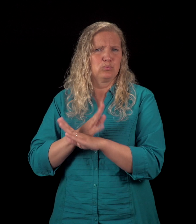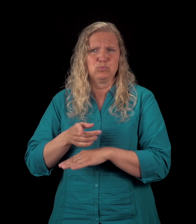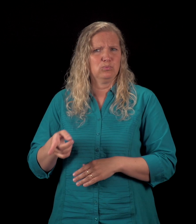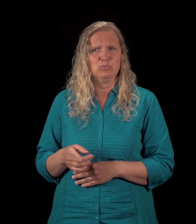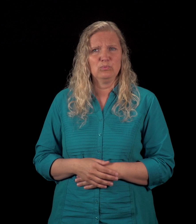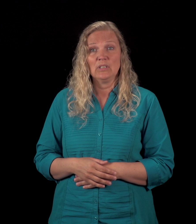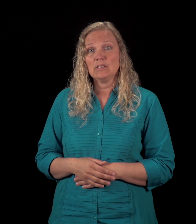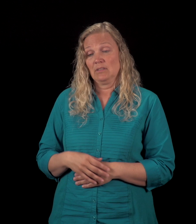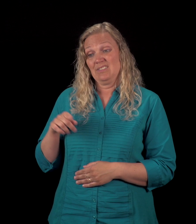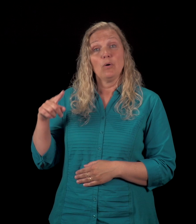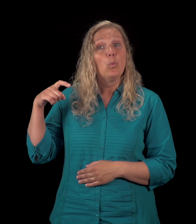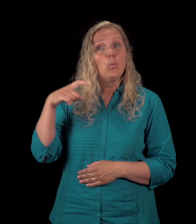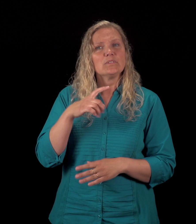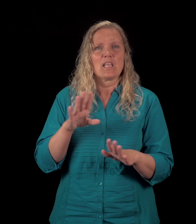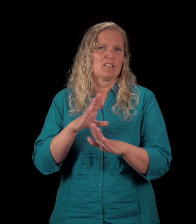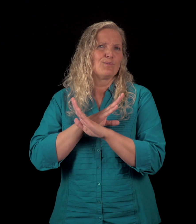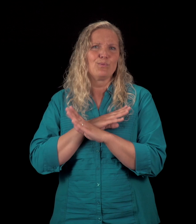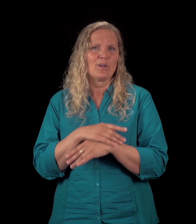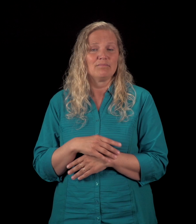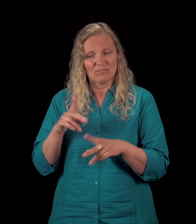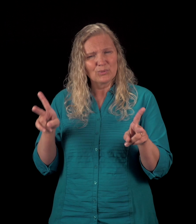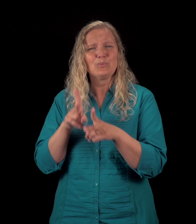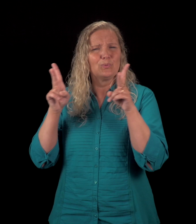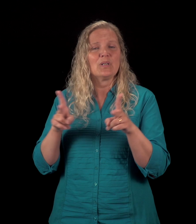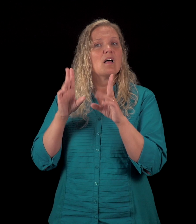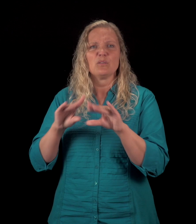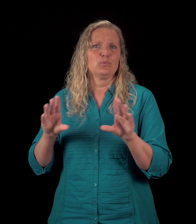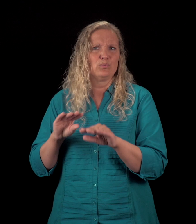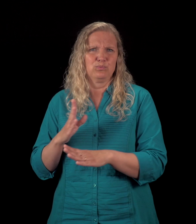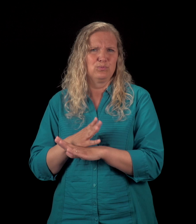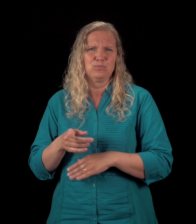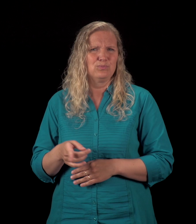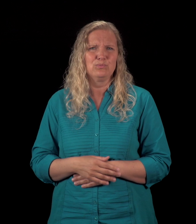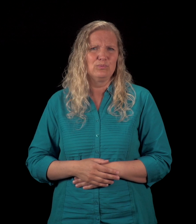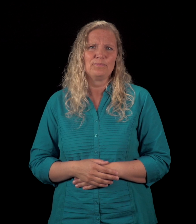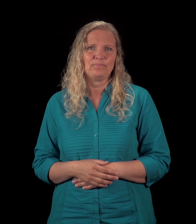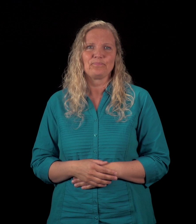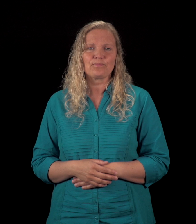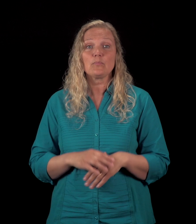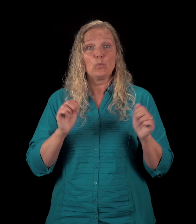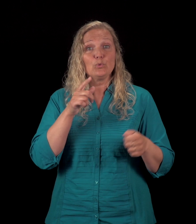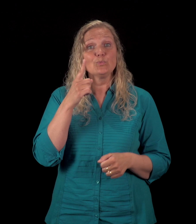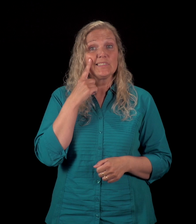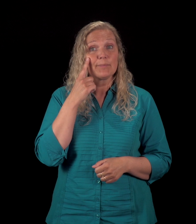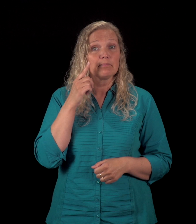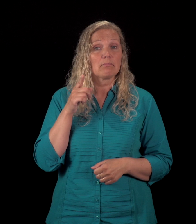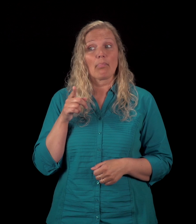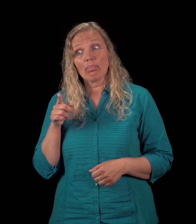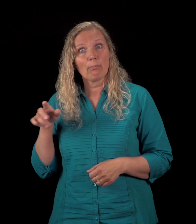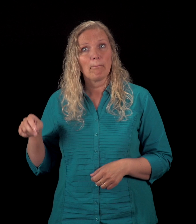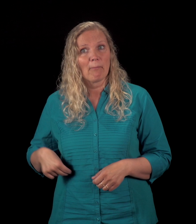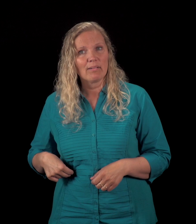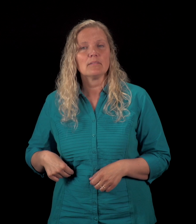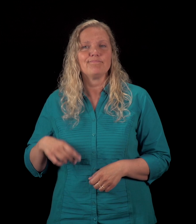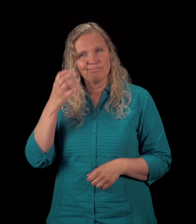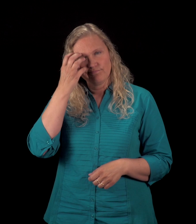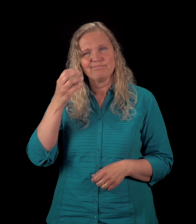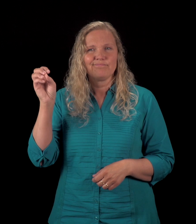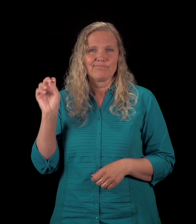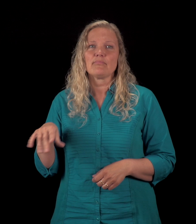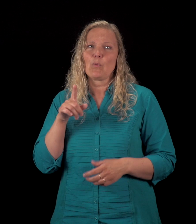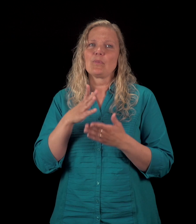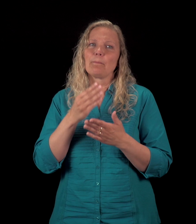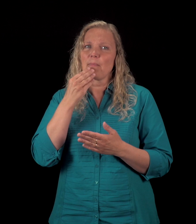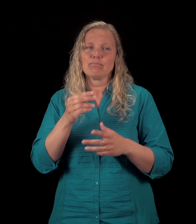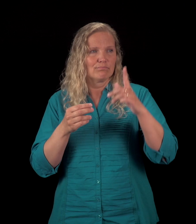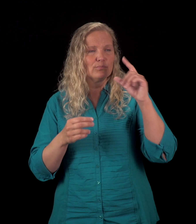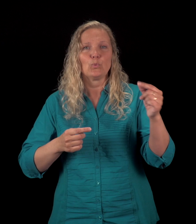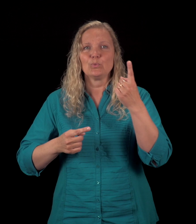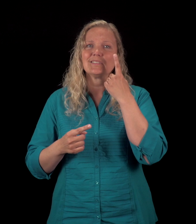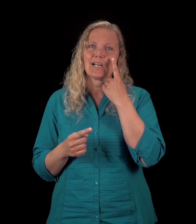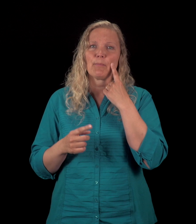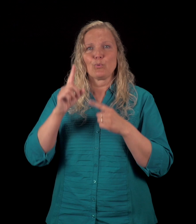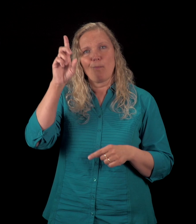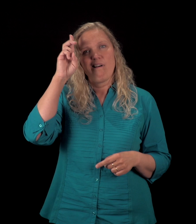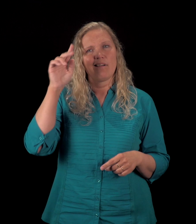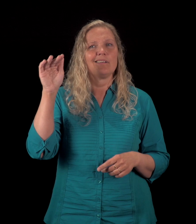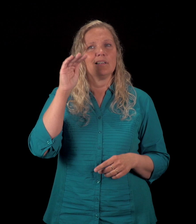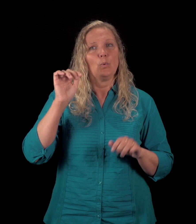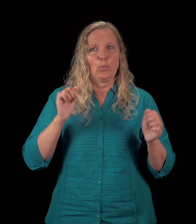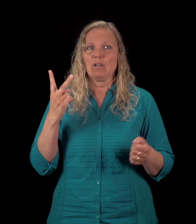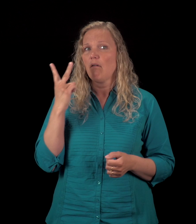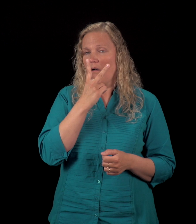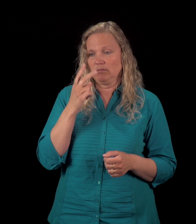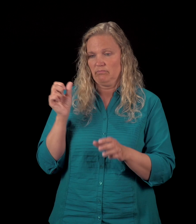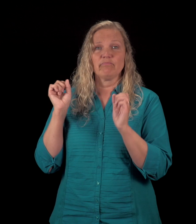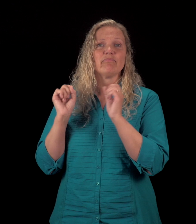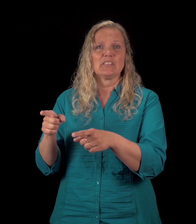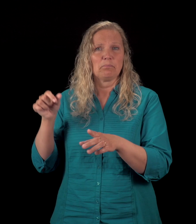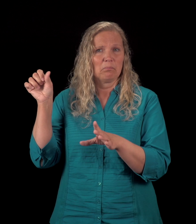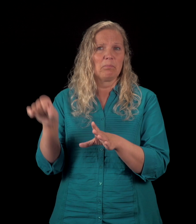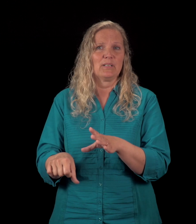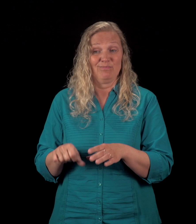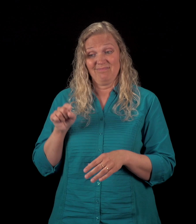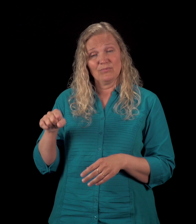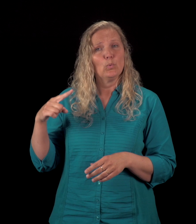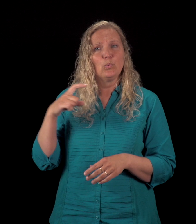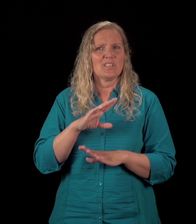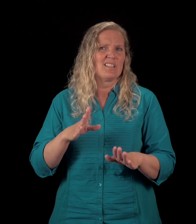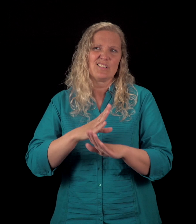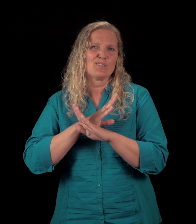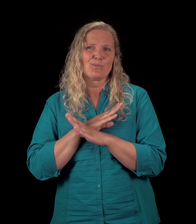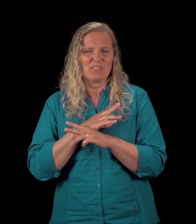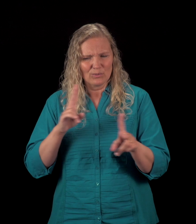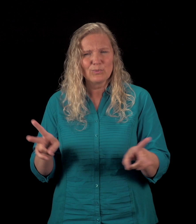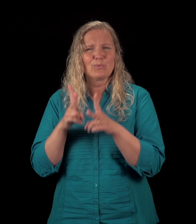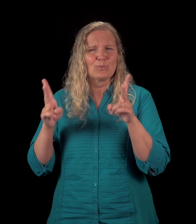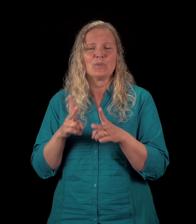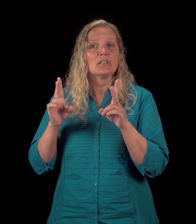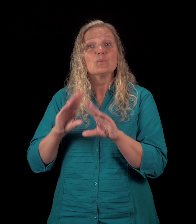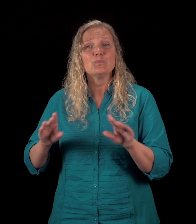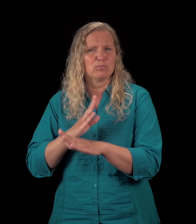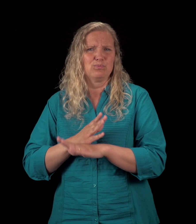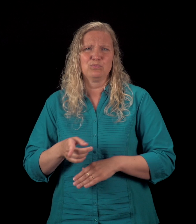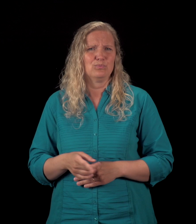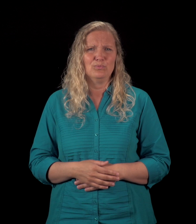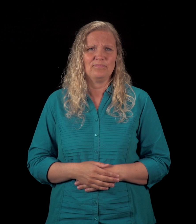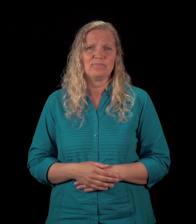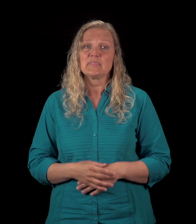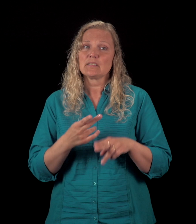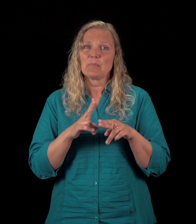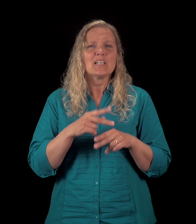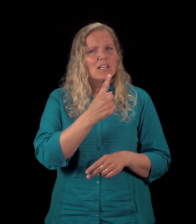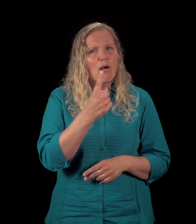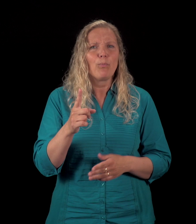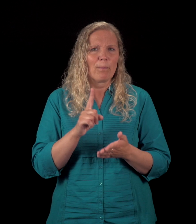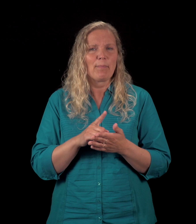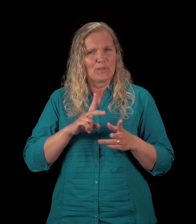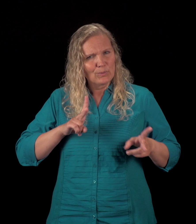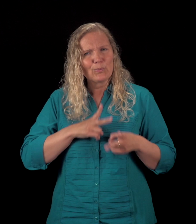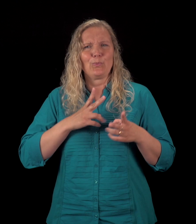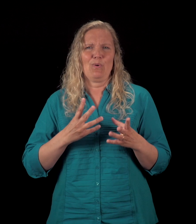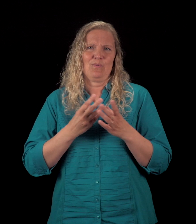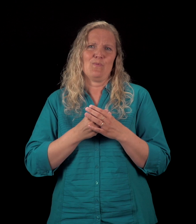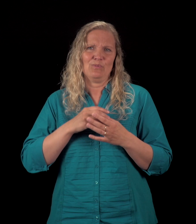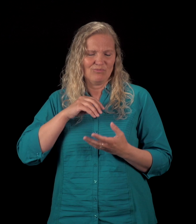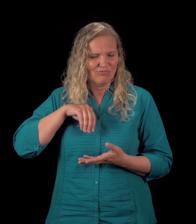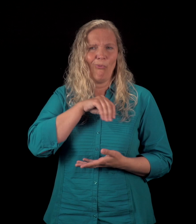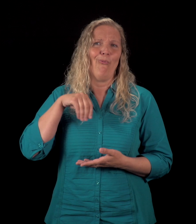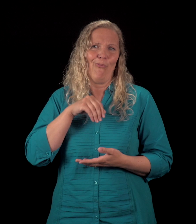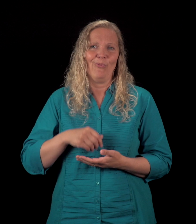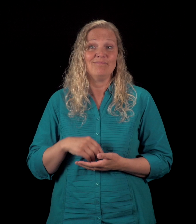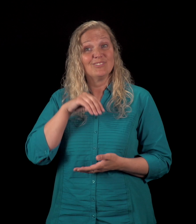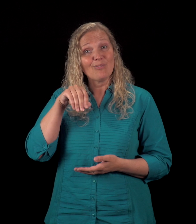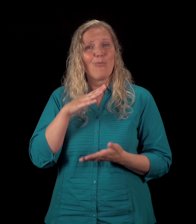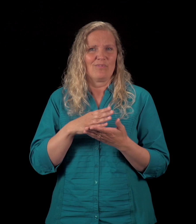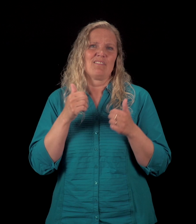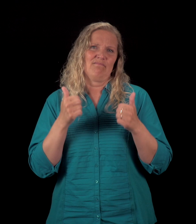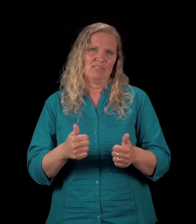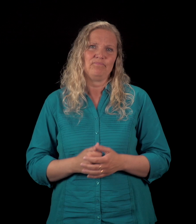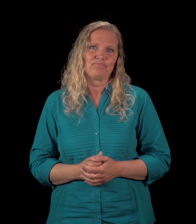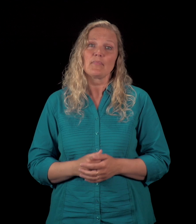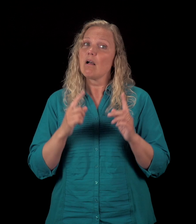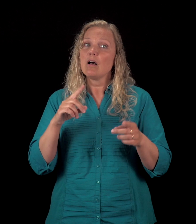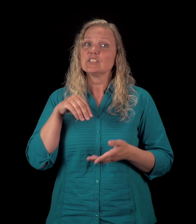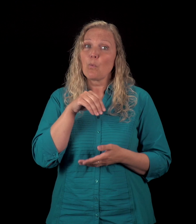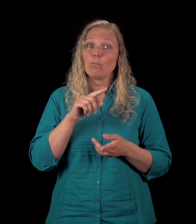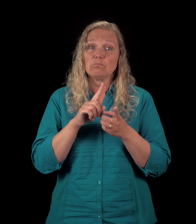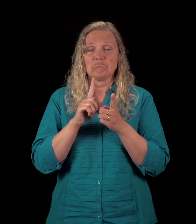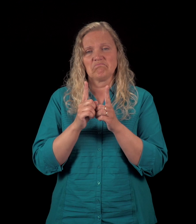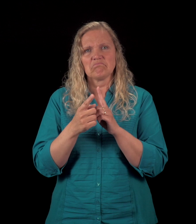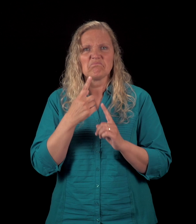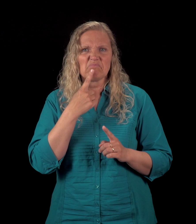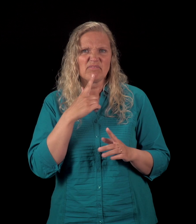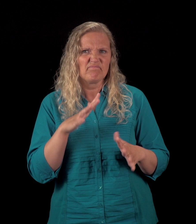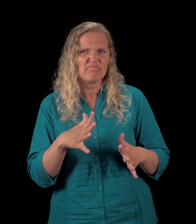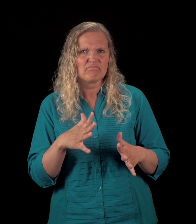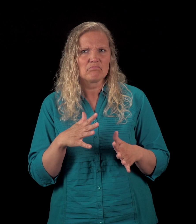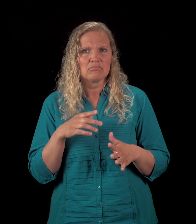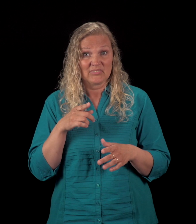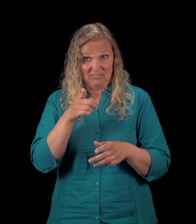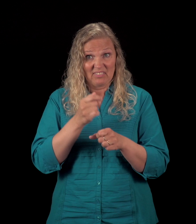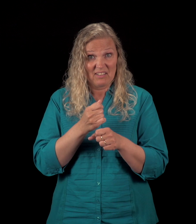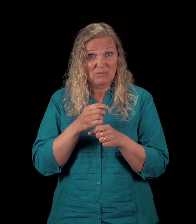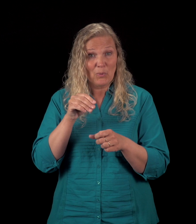It is better for you to enter the kingdom of God with one eye than to have two eyes and be thrown into hell, where ‘their worm never dies, and the fire is never quenched.’ For everyone will be salted with fire.